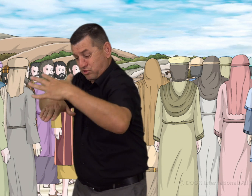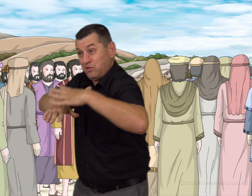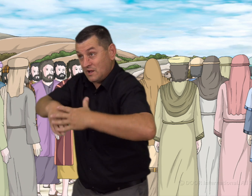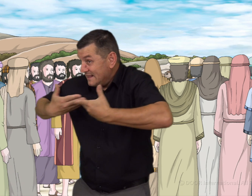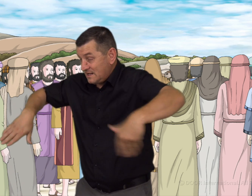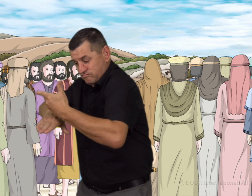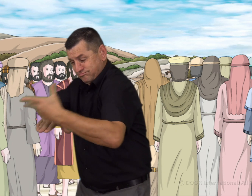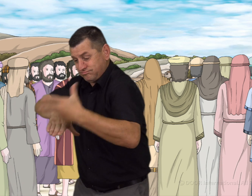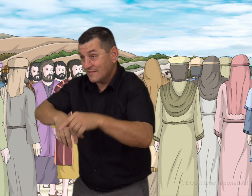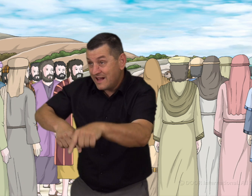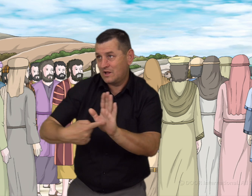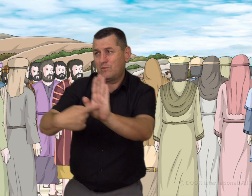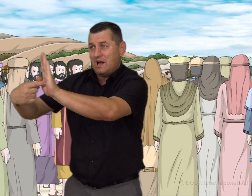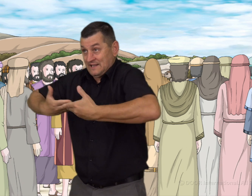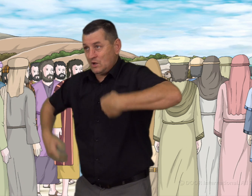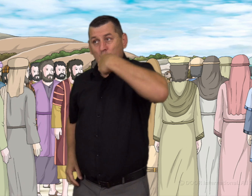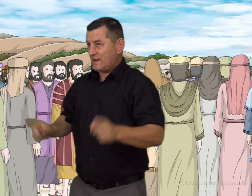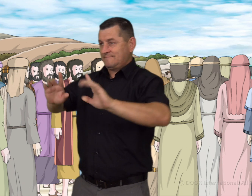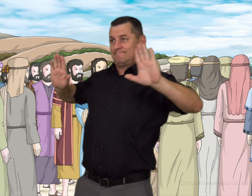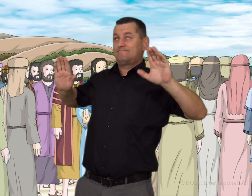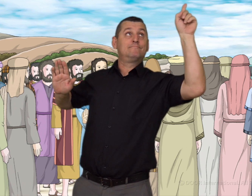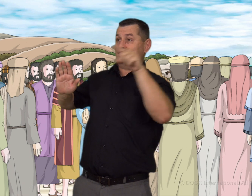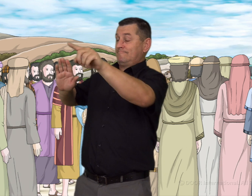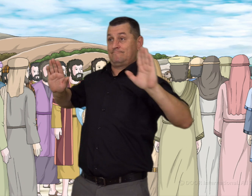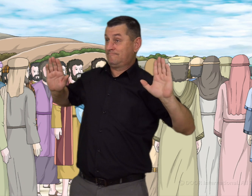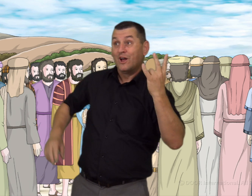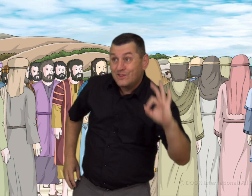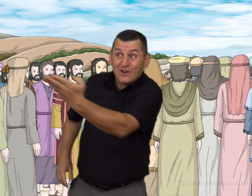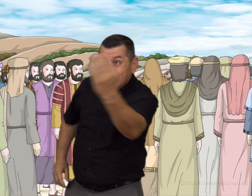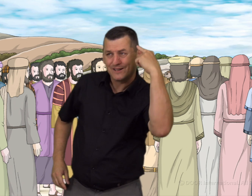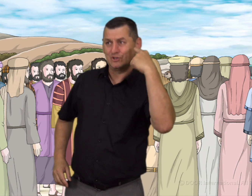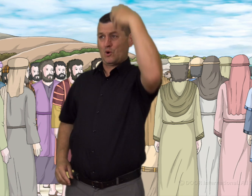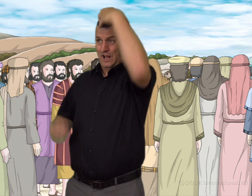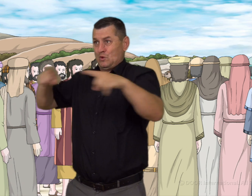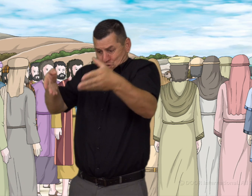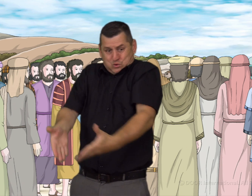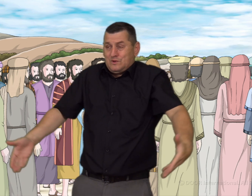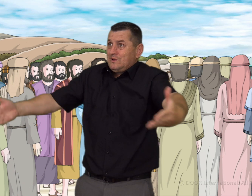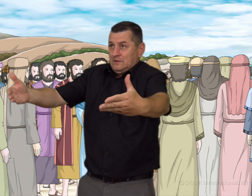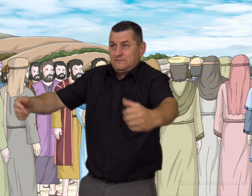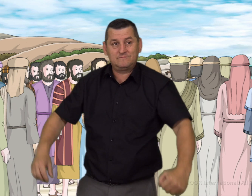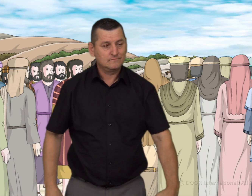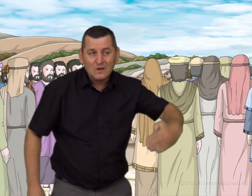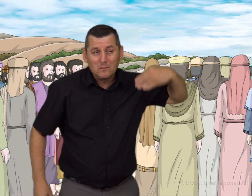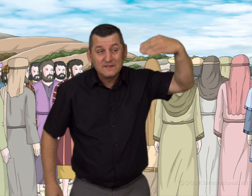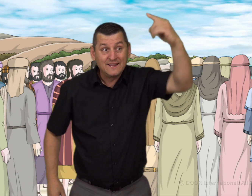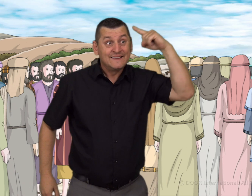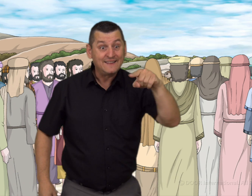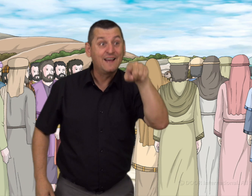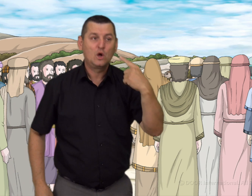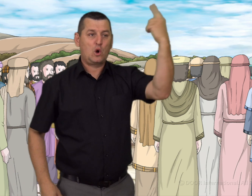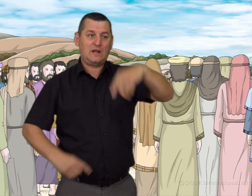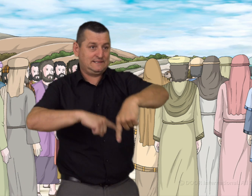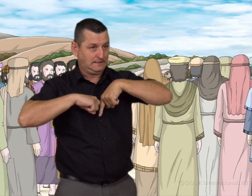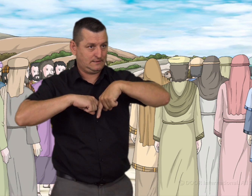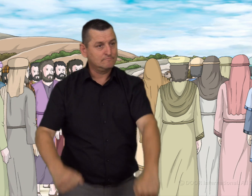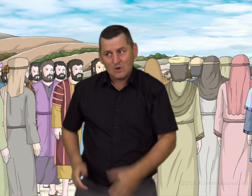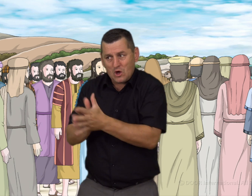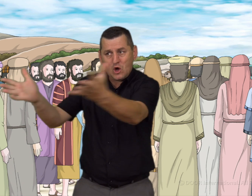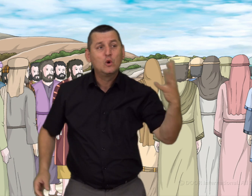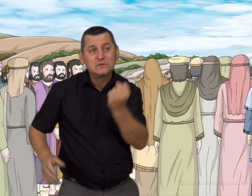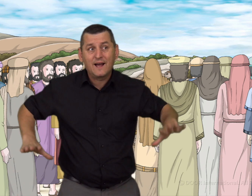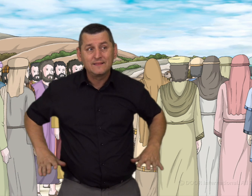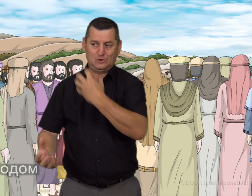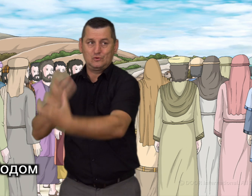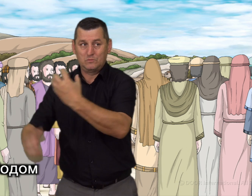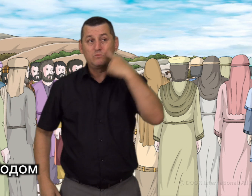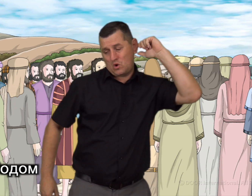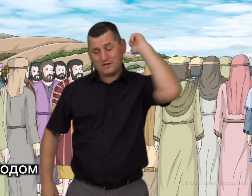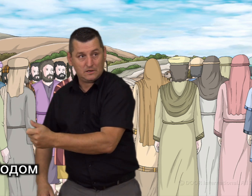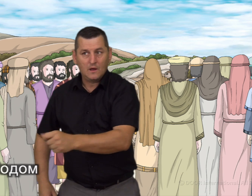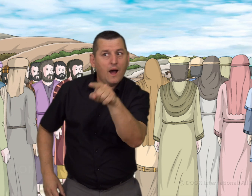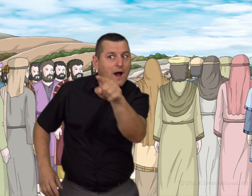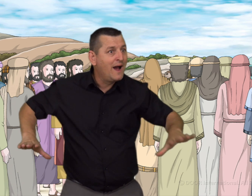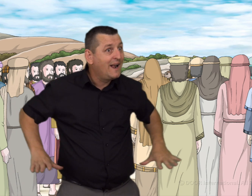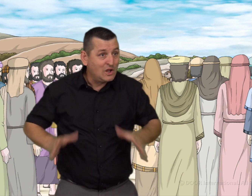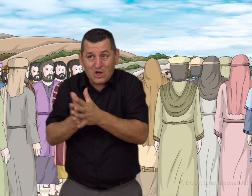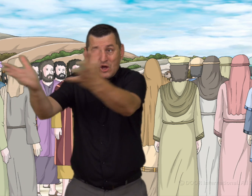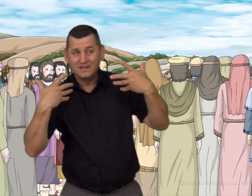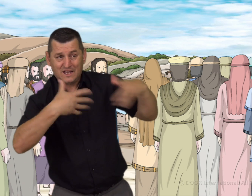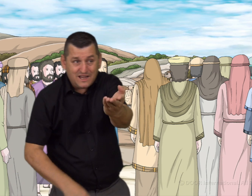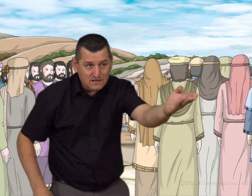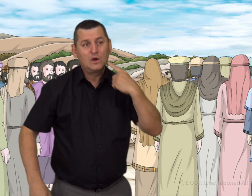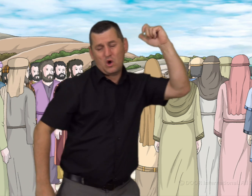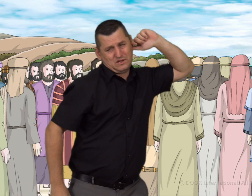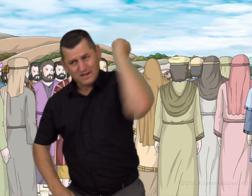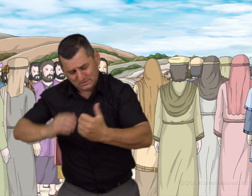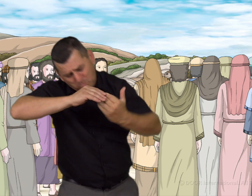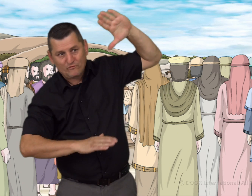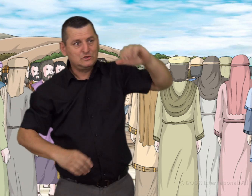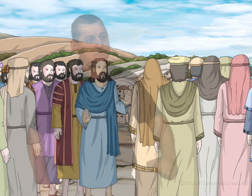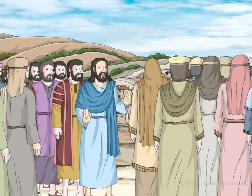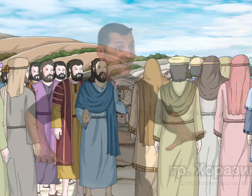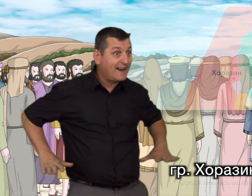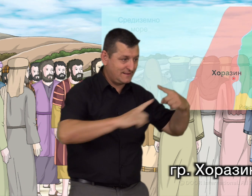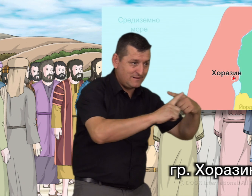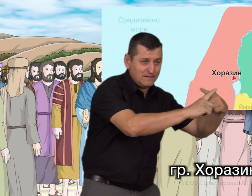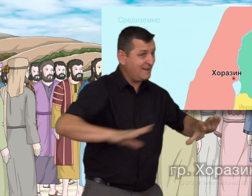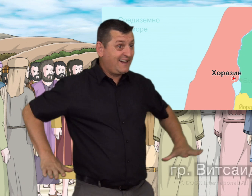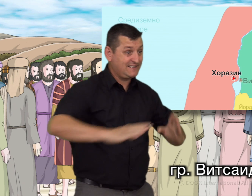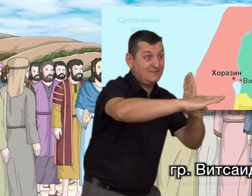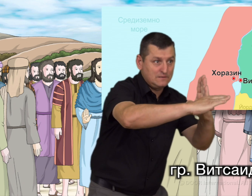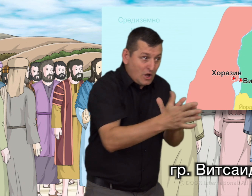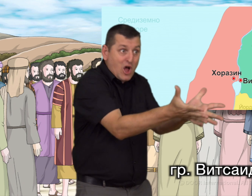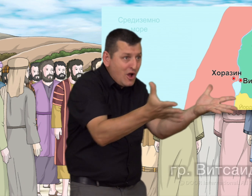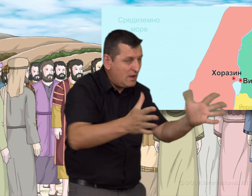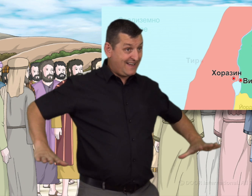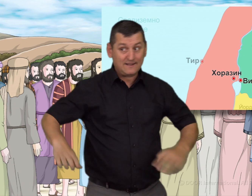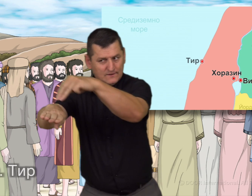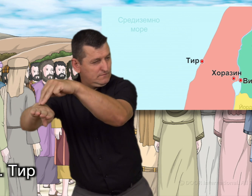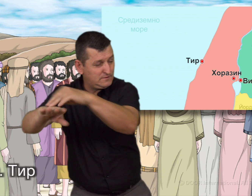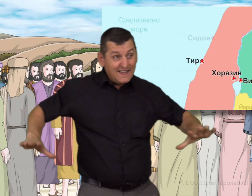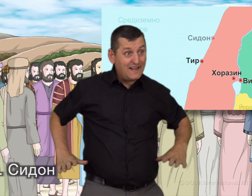Yet be sure of this: The kingdom of God is near.’ I tell you, it will be more bearable on that day for Sodom than for that town. Woe to you, Chorazin! Woe to you, Bethsaida!